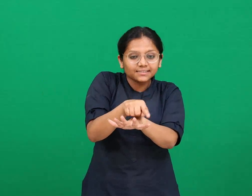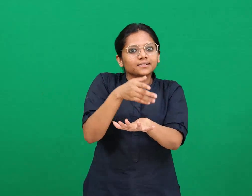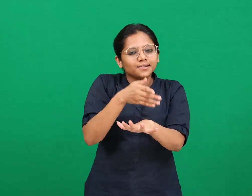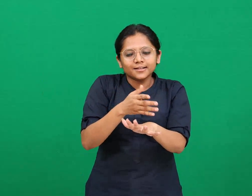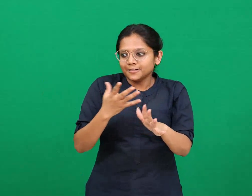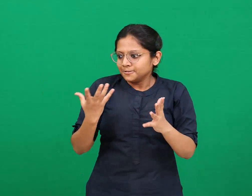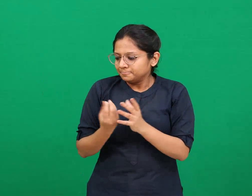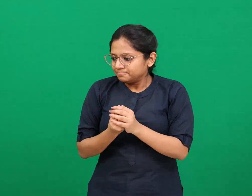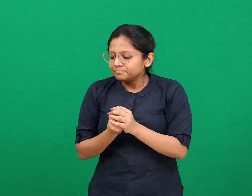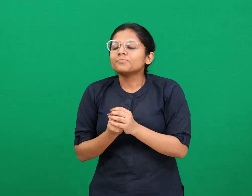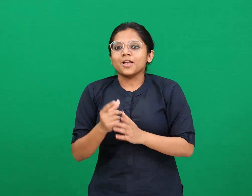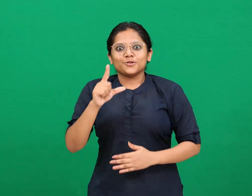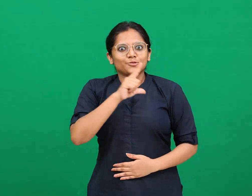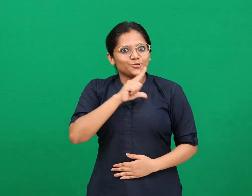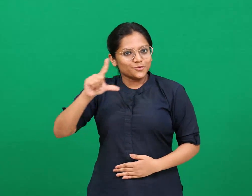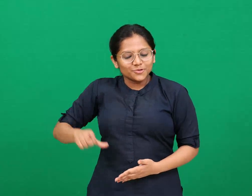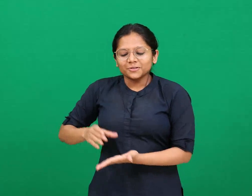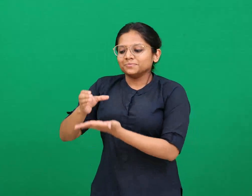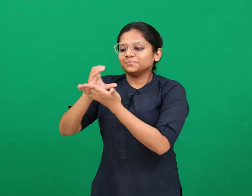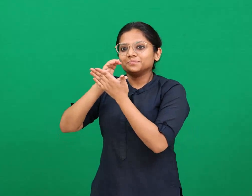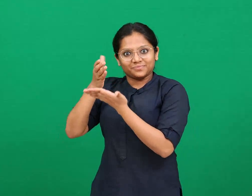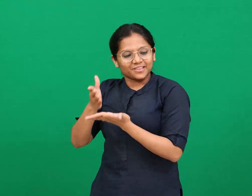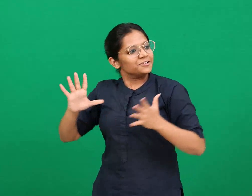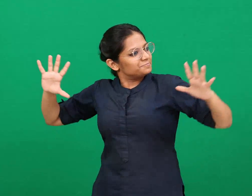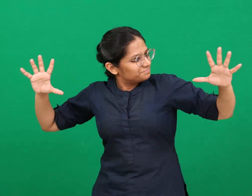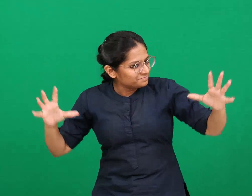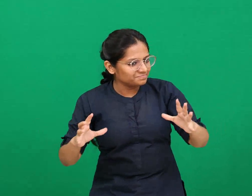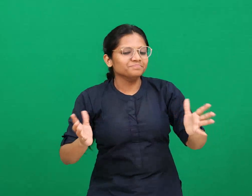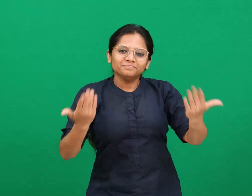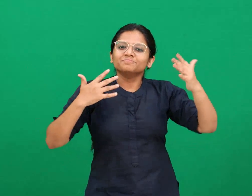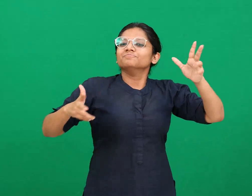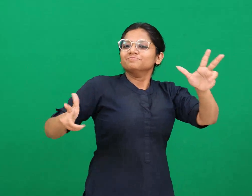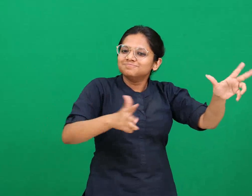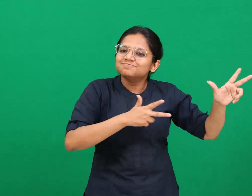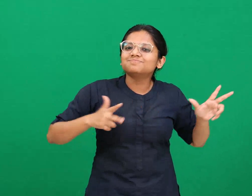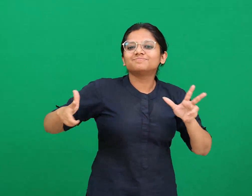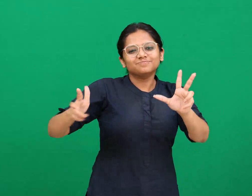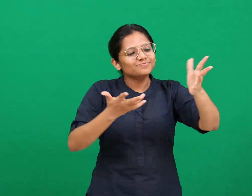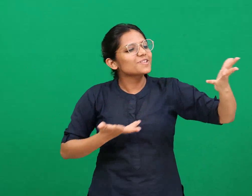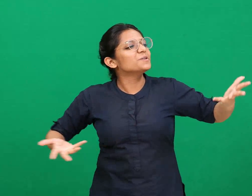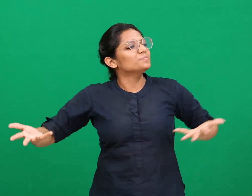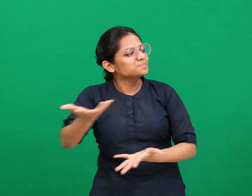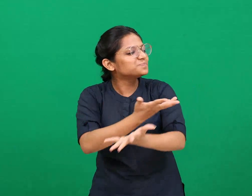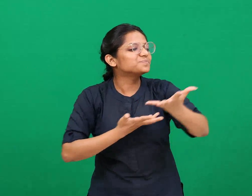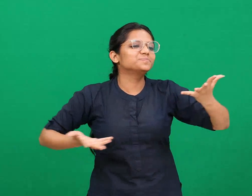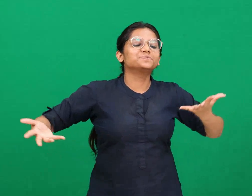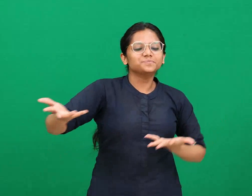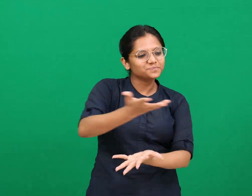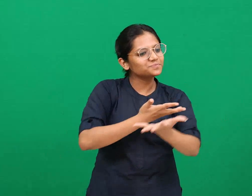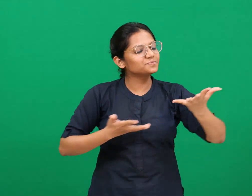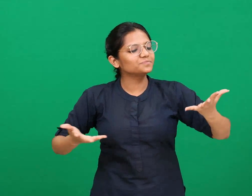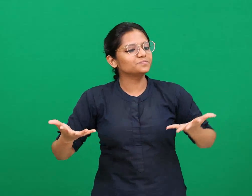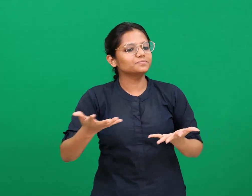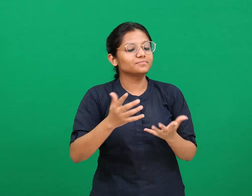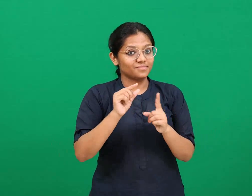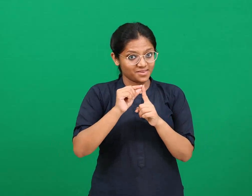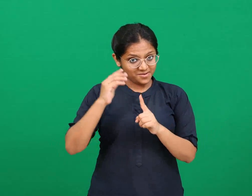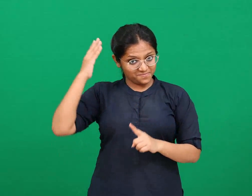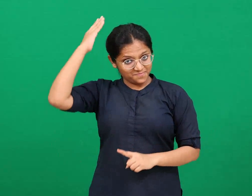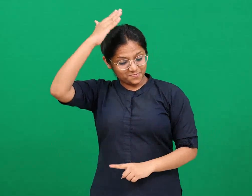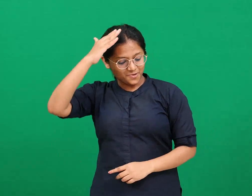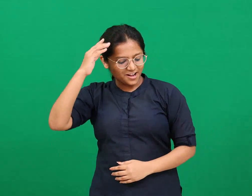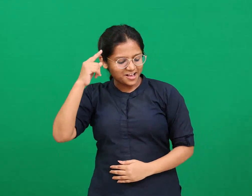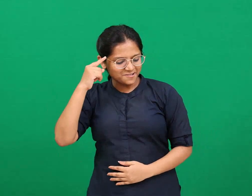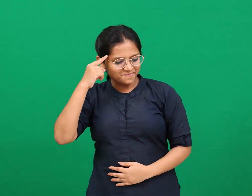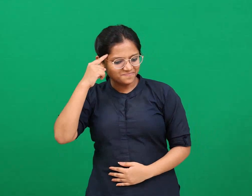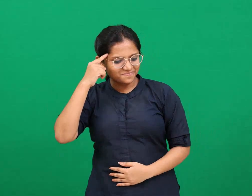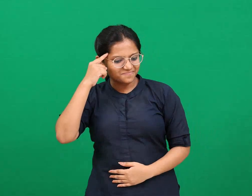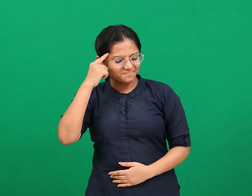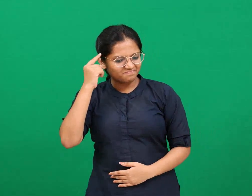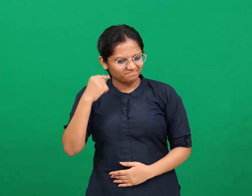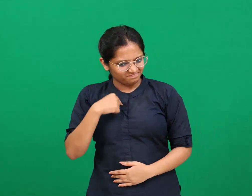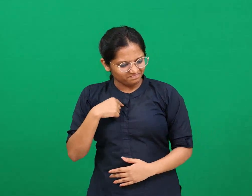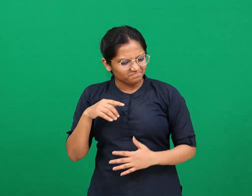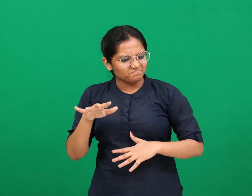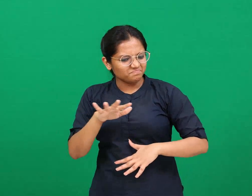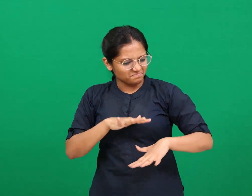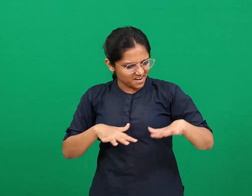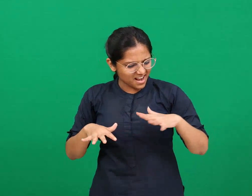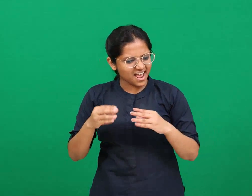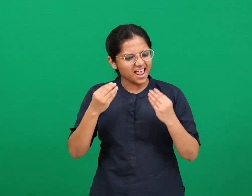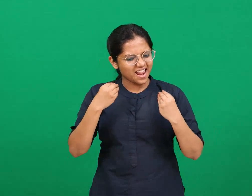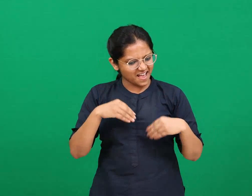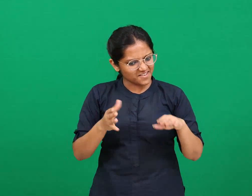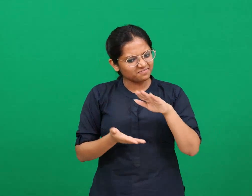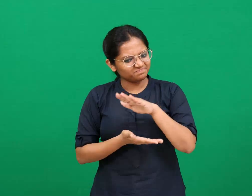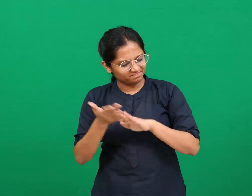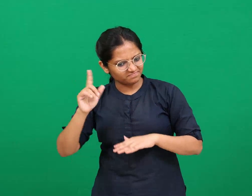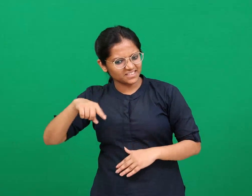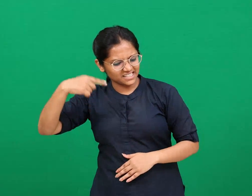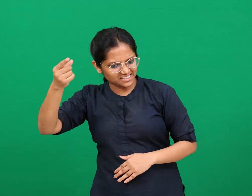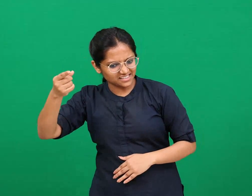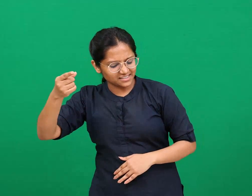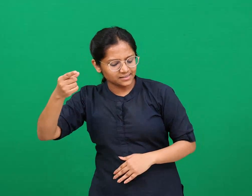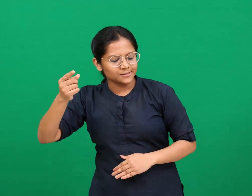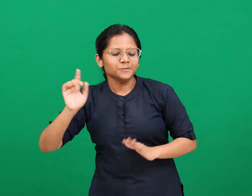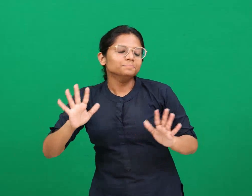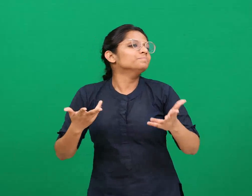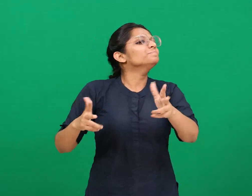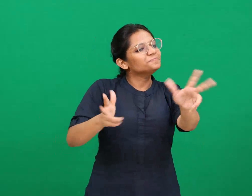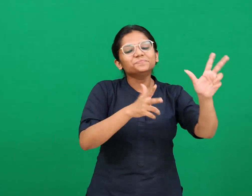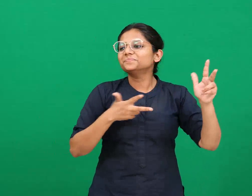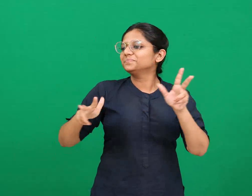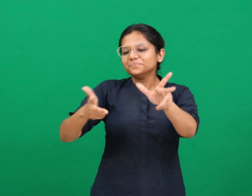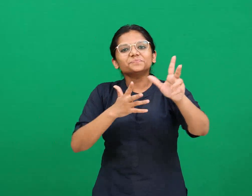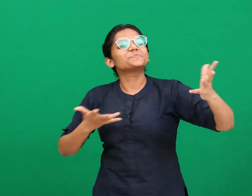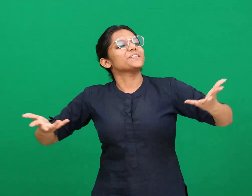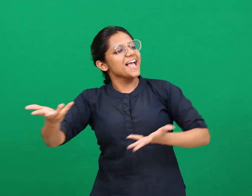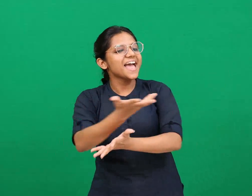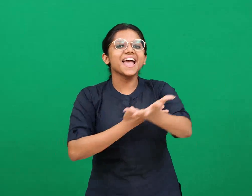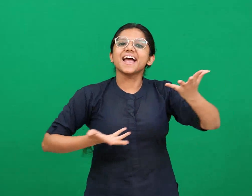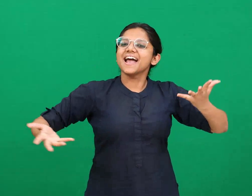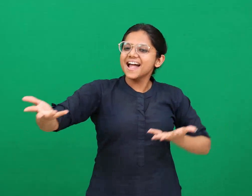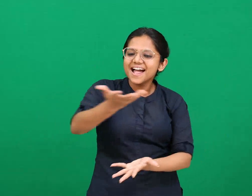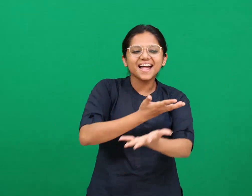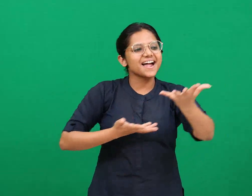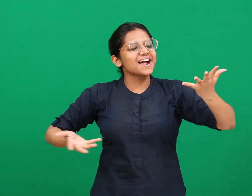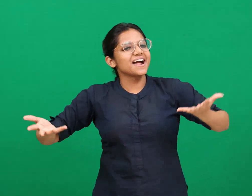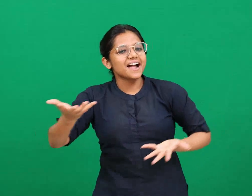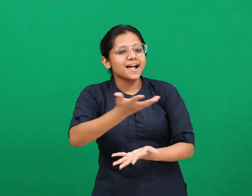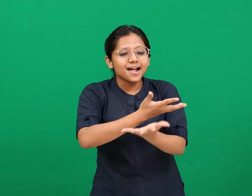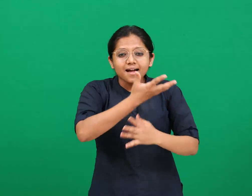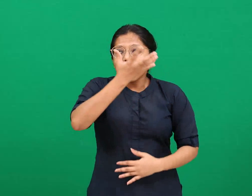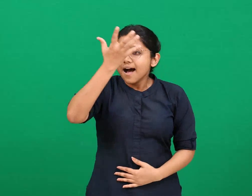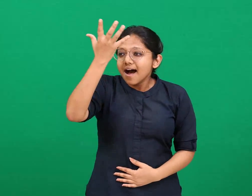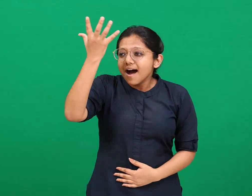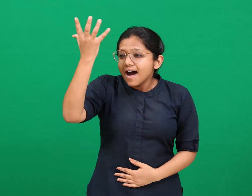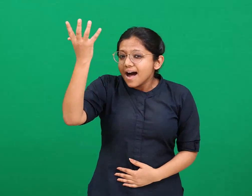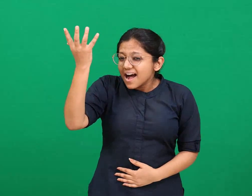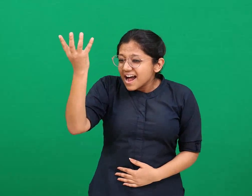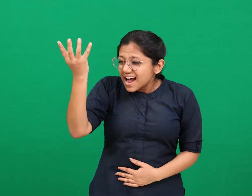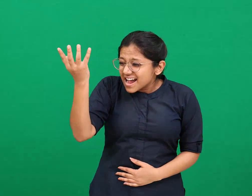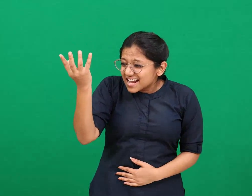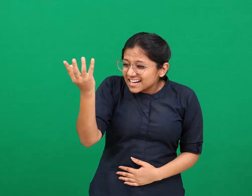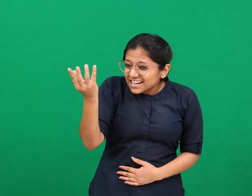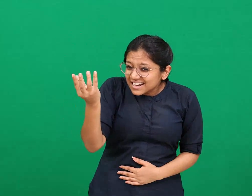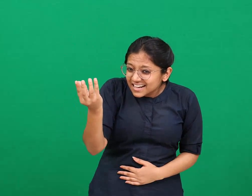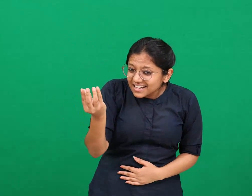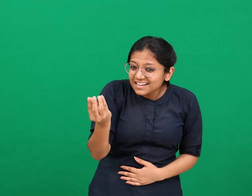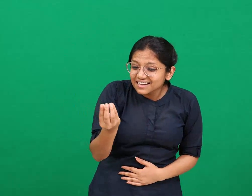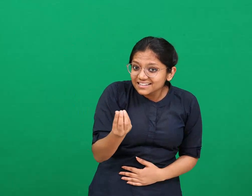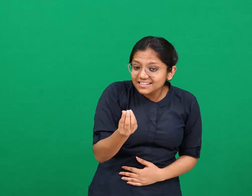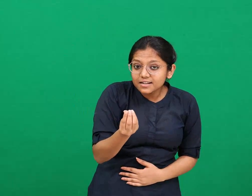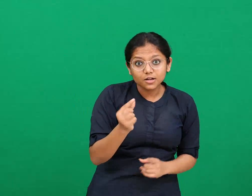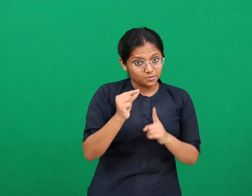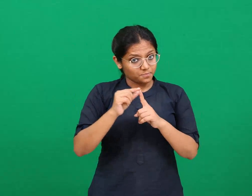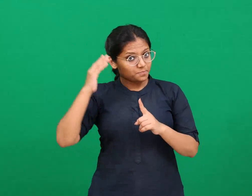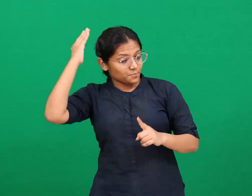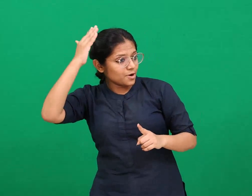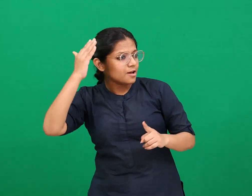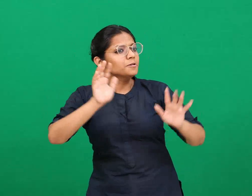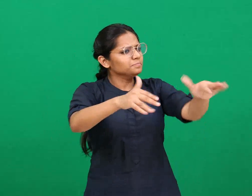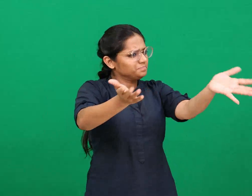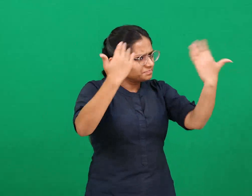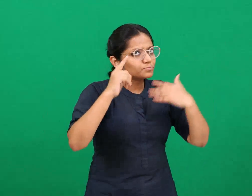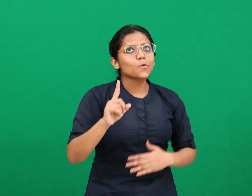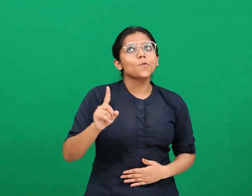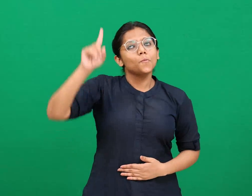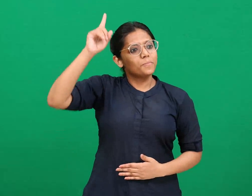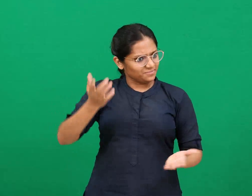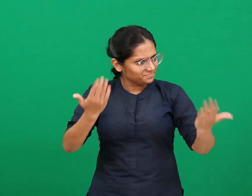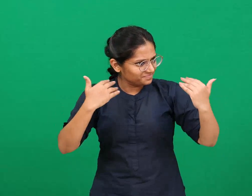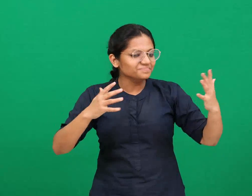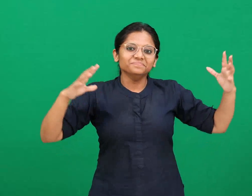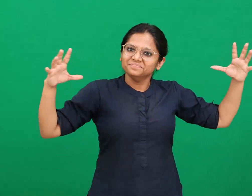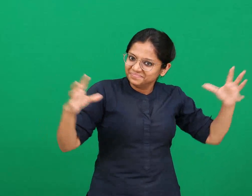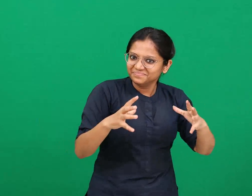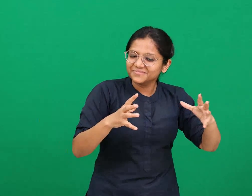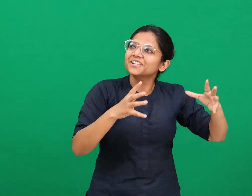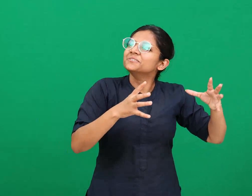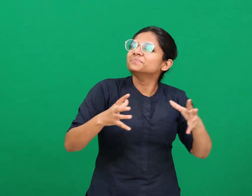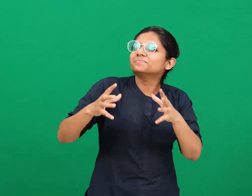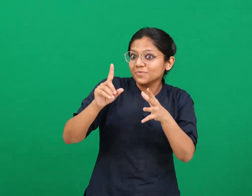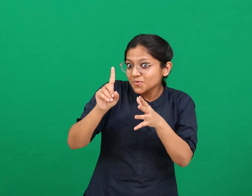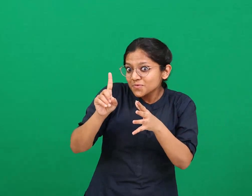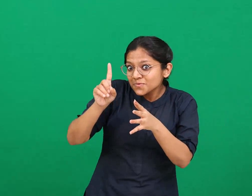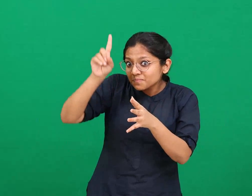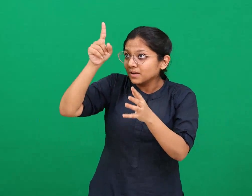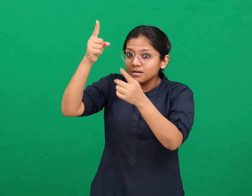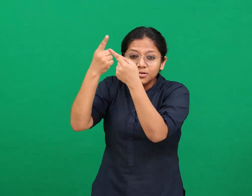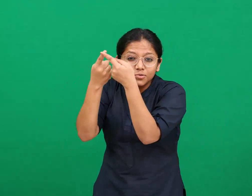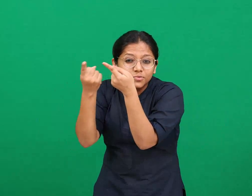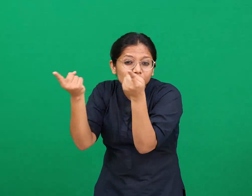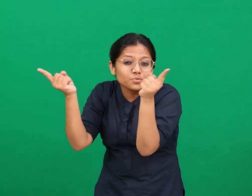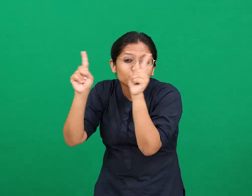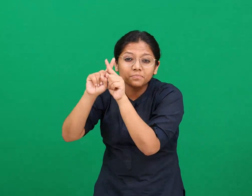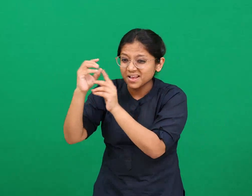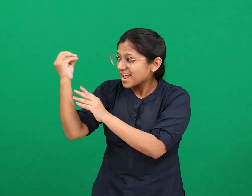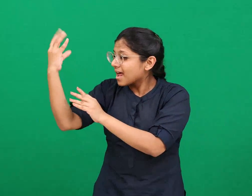Since Paul was ready to leave the next day, he talked to them and kept on speaking until midnight.